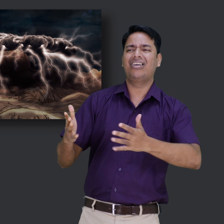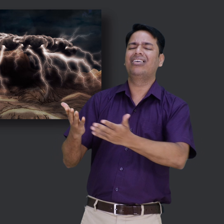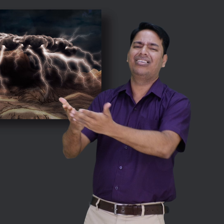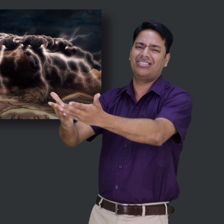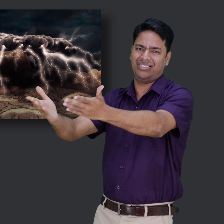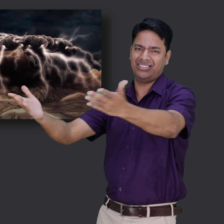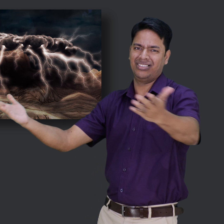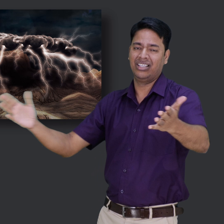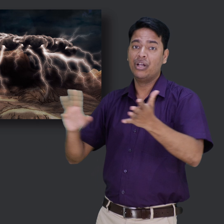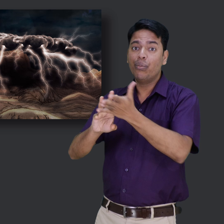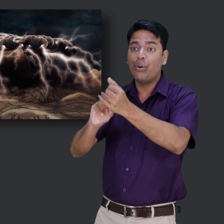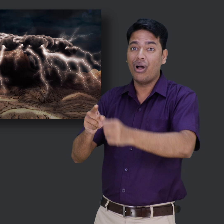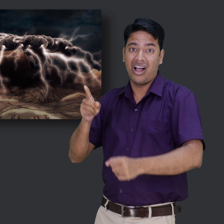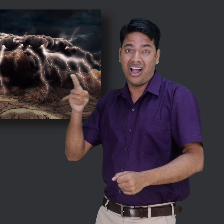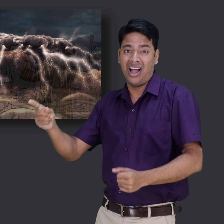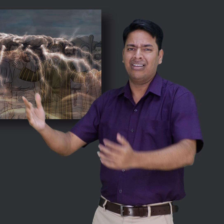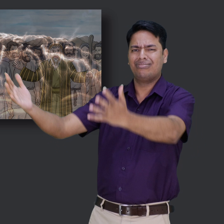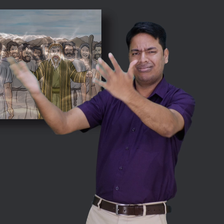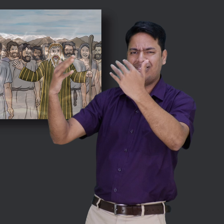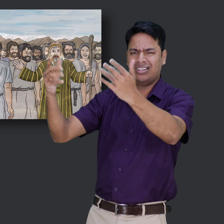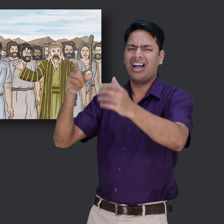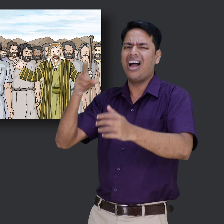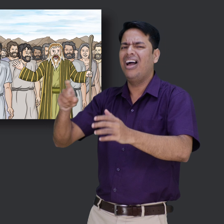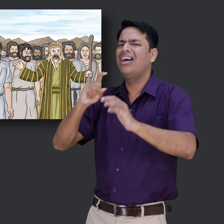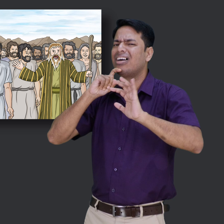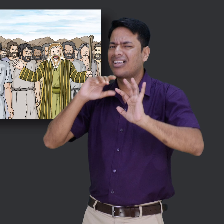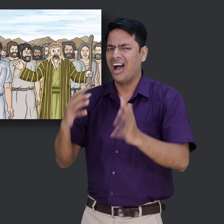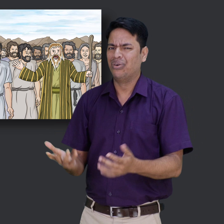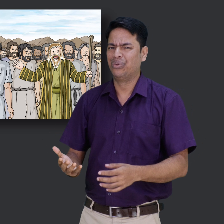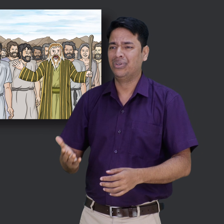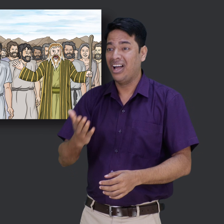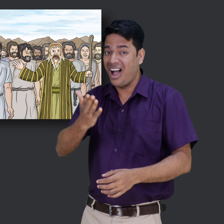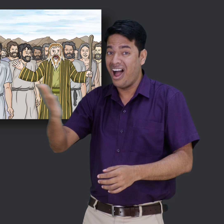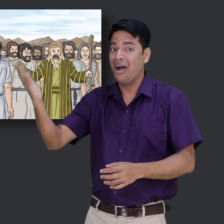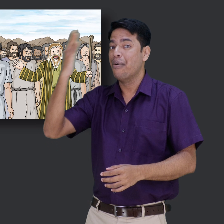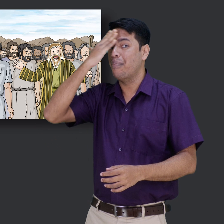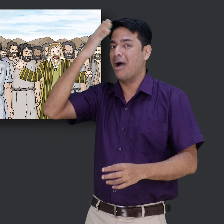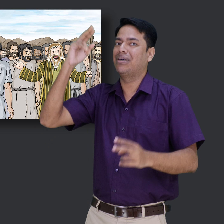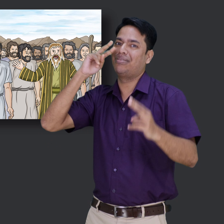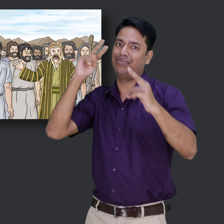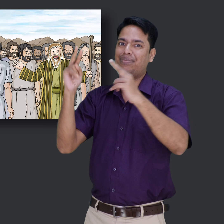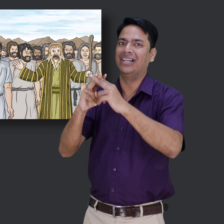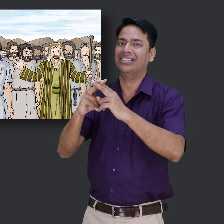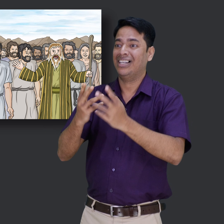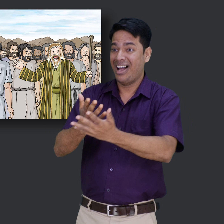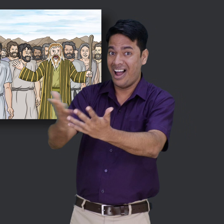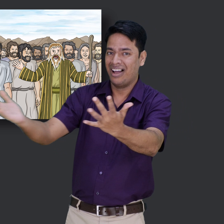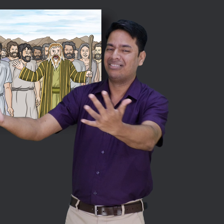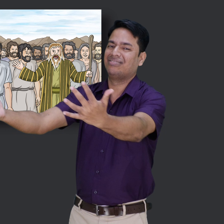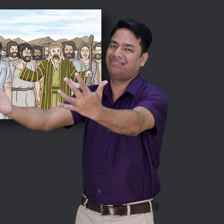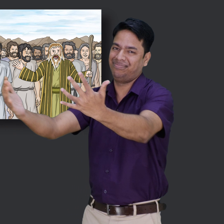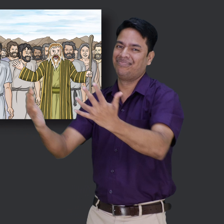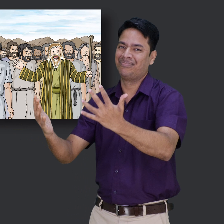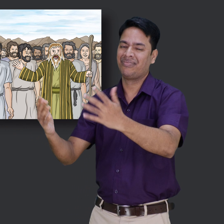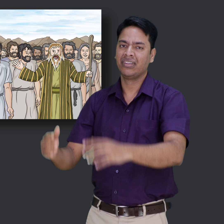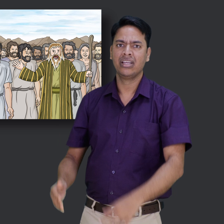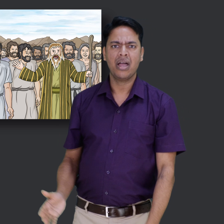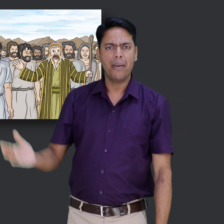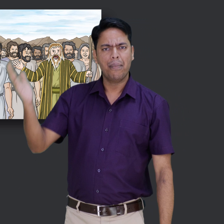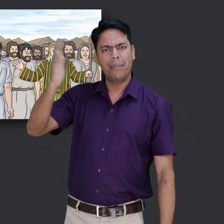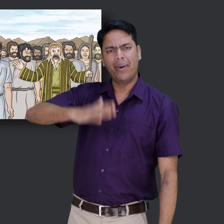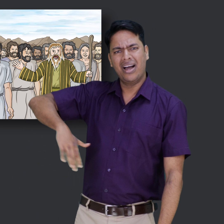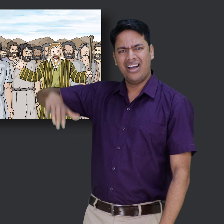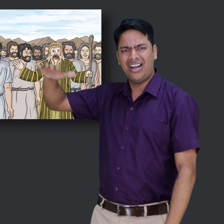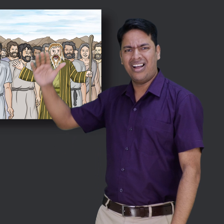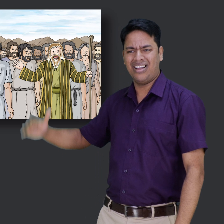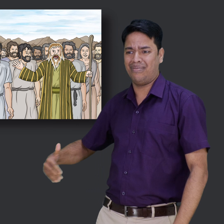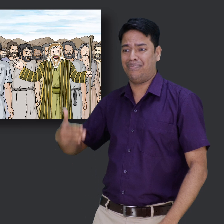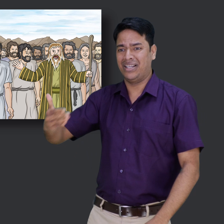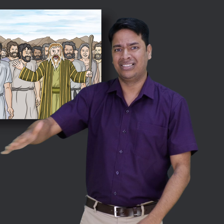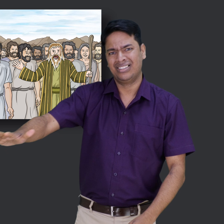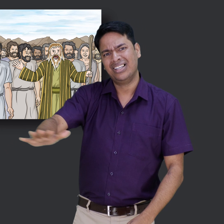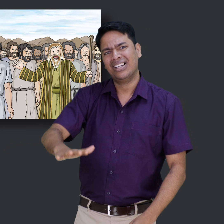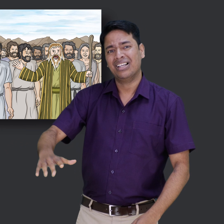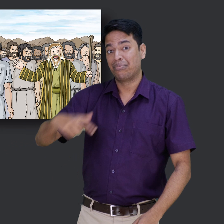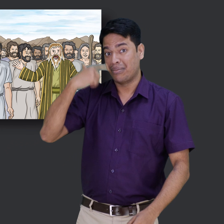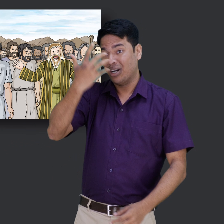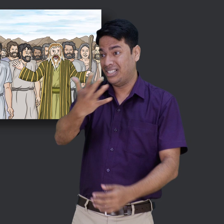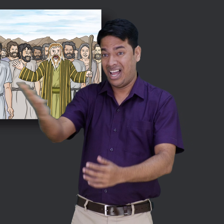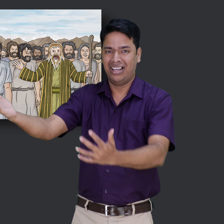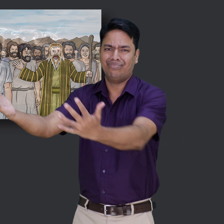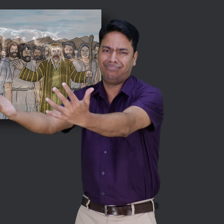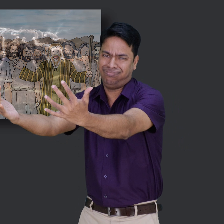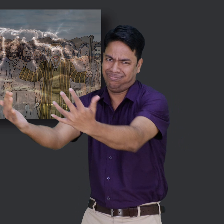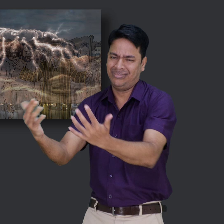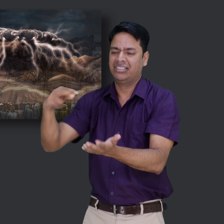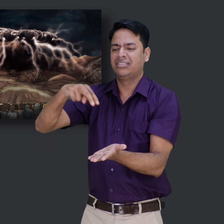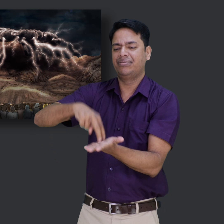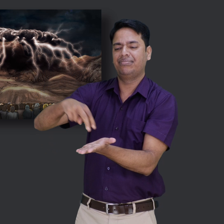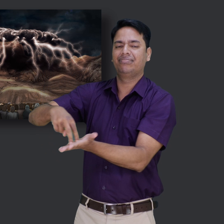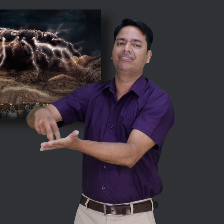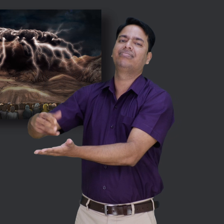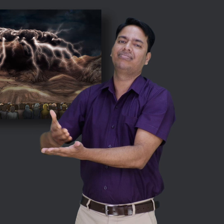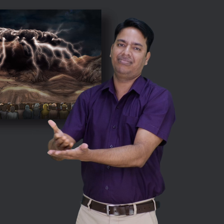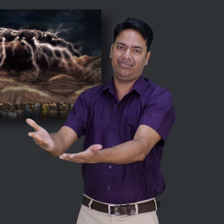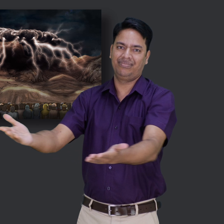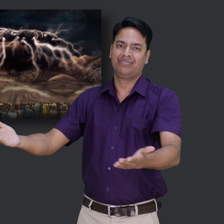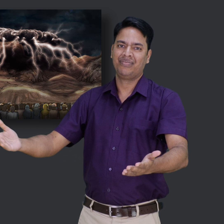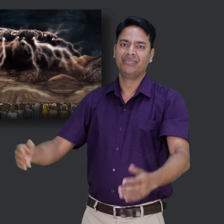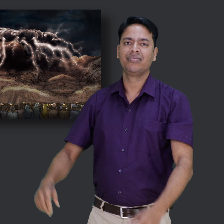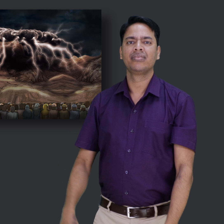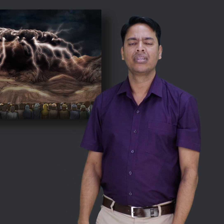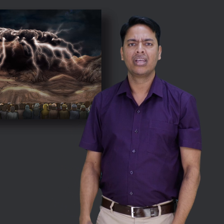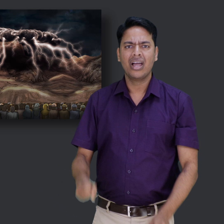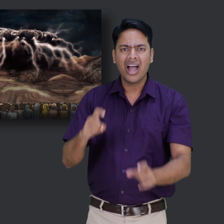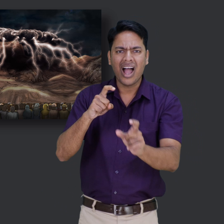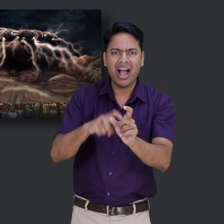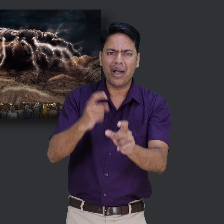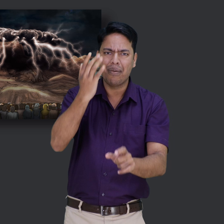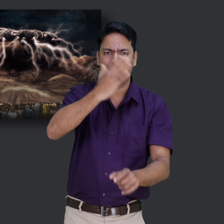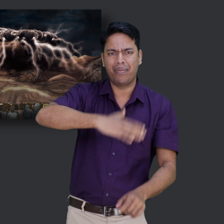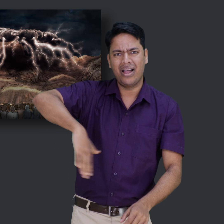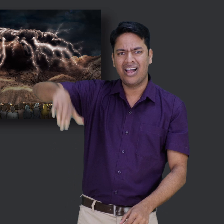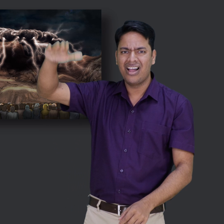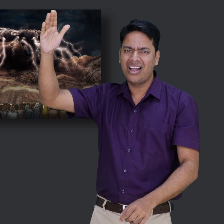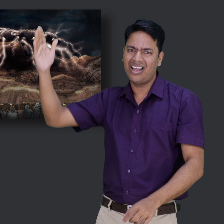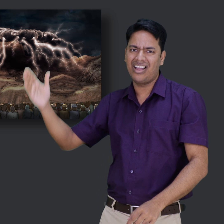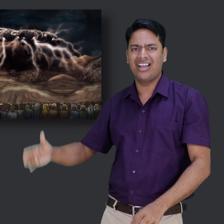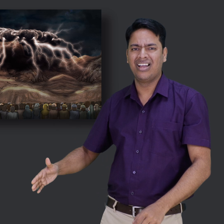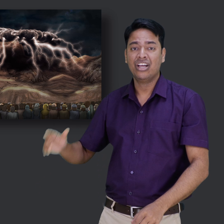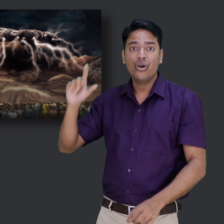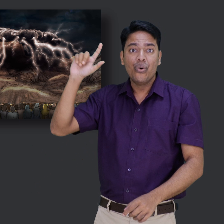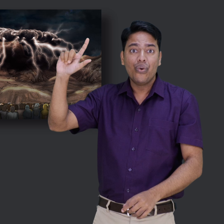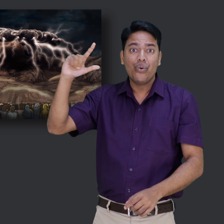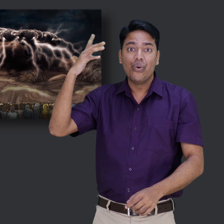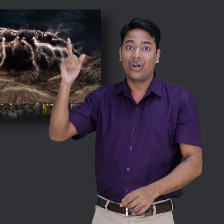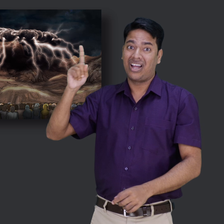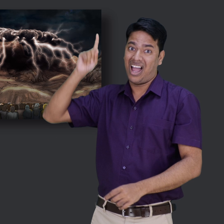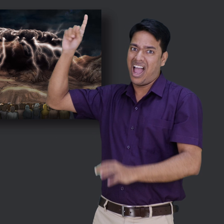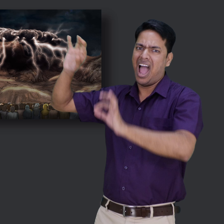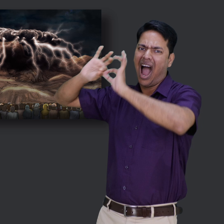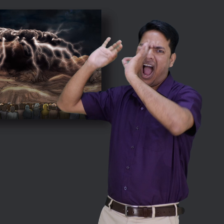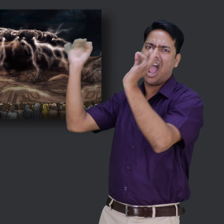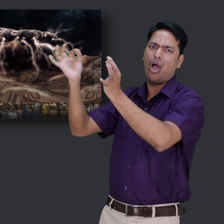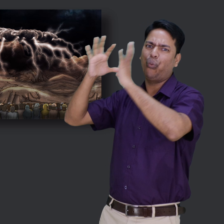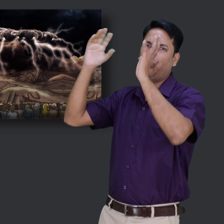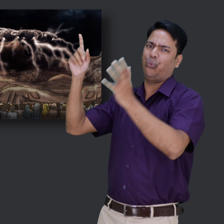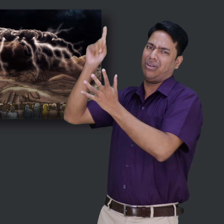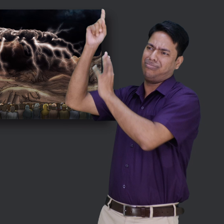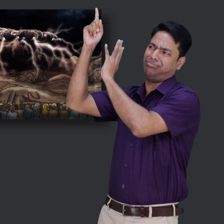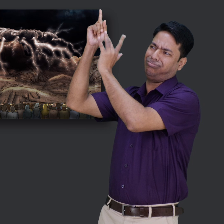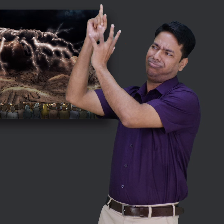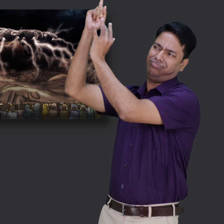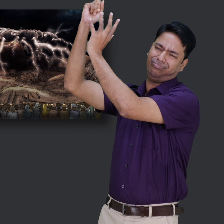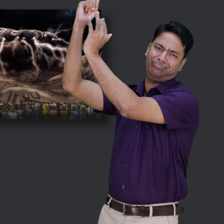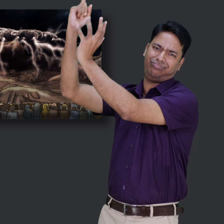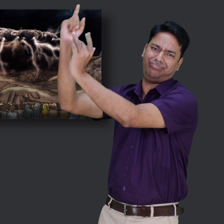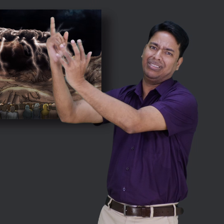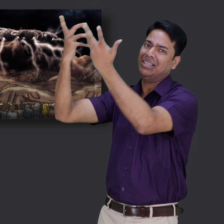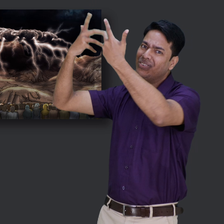Then Moses brought the people out of the camp to meet with God, and they stood at the foot of the mountain.